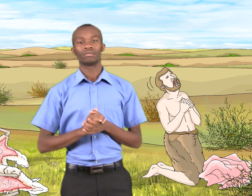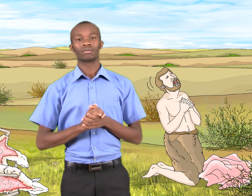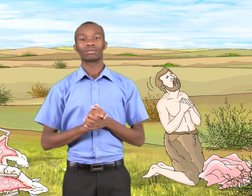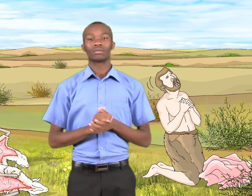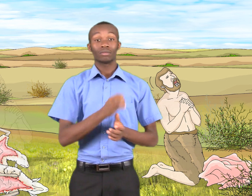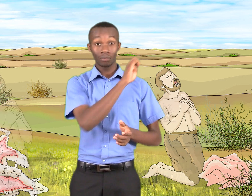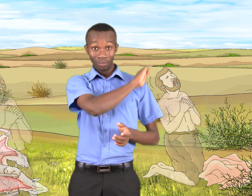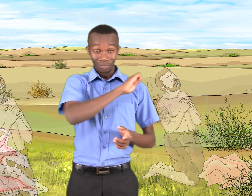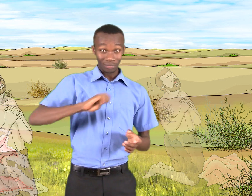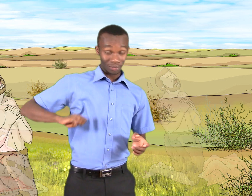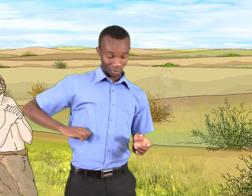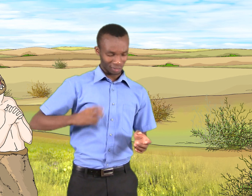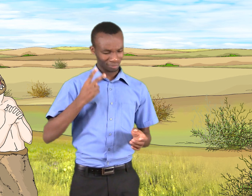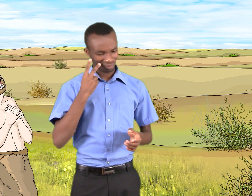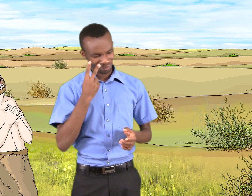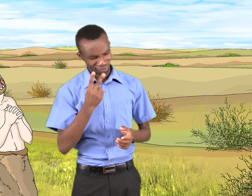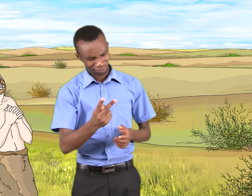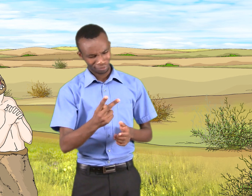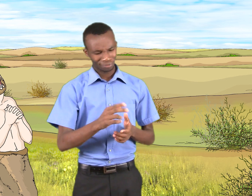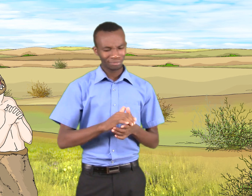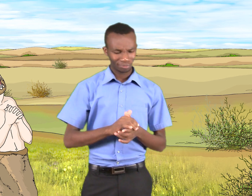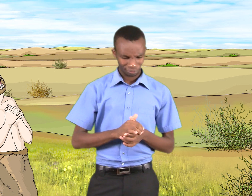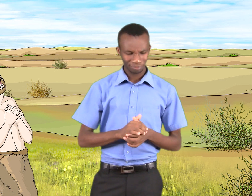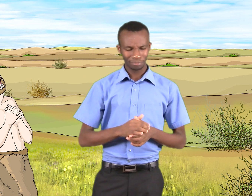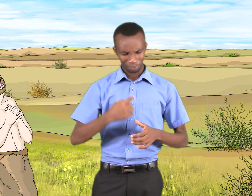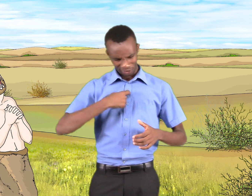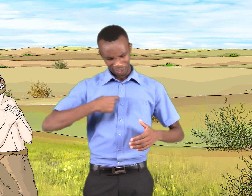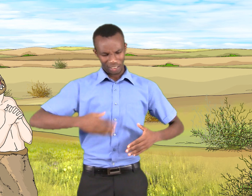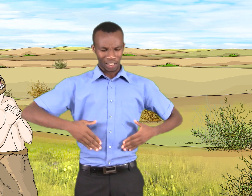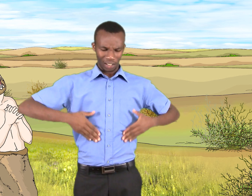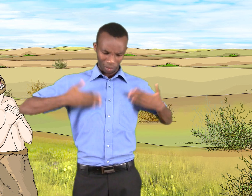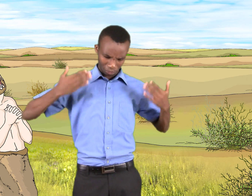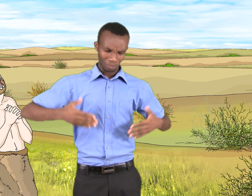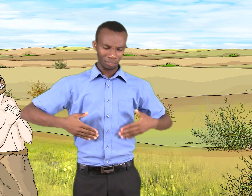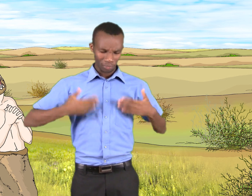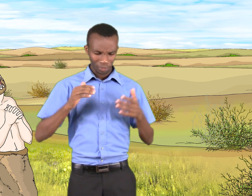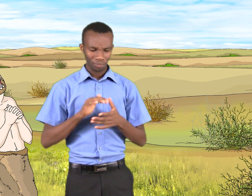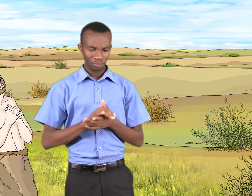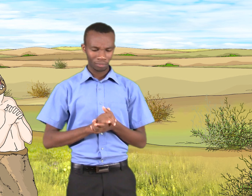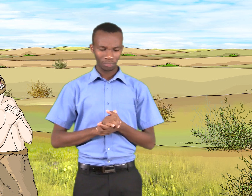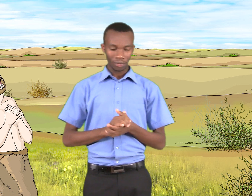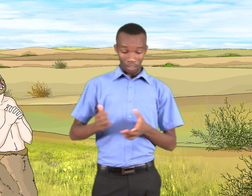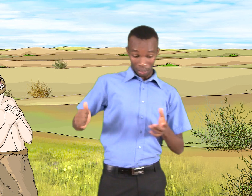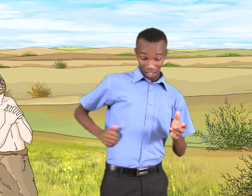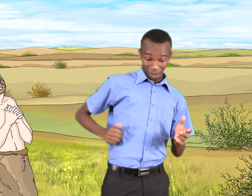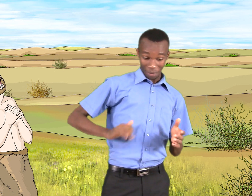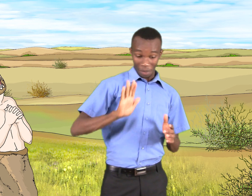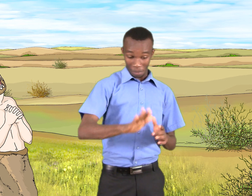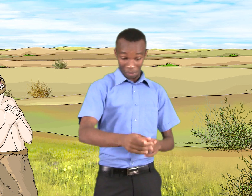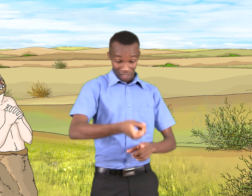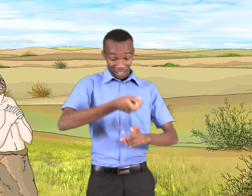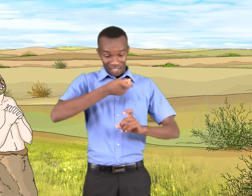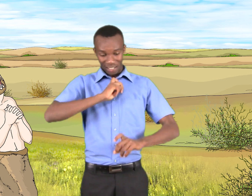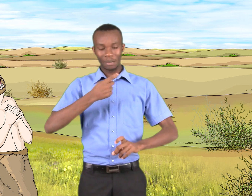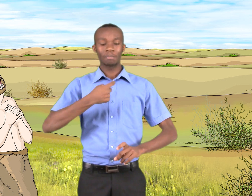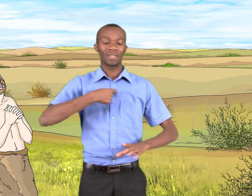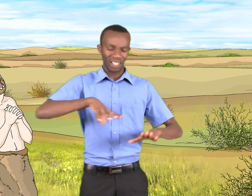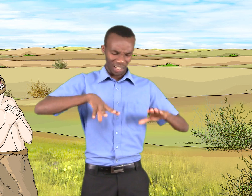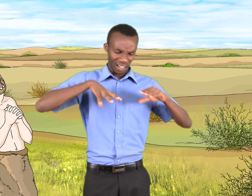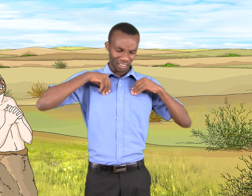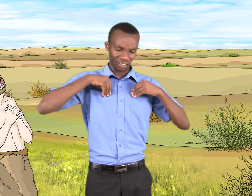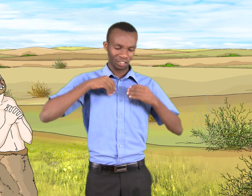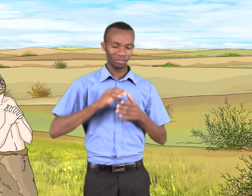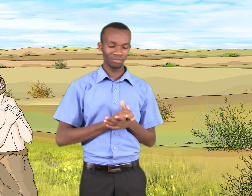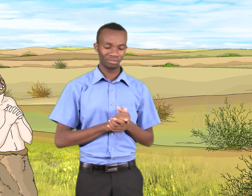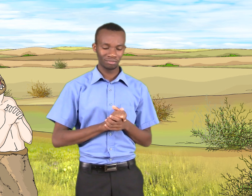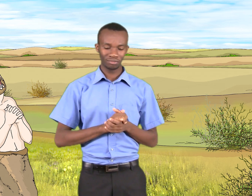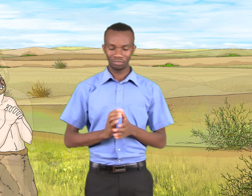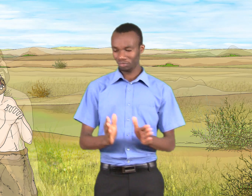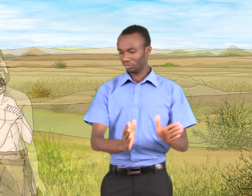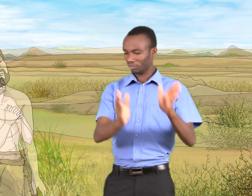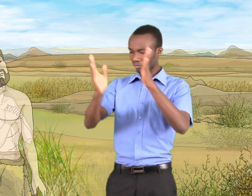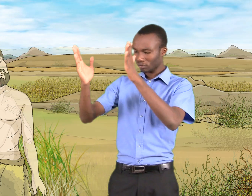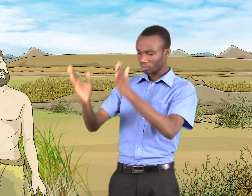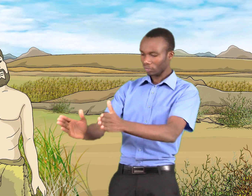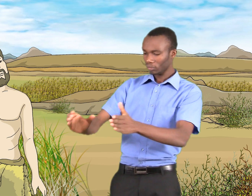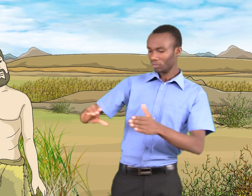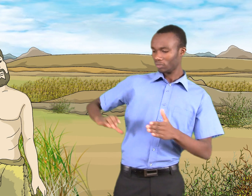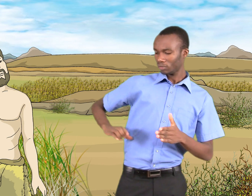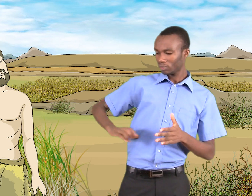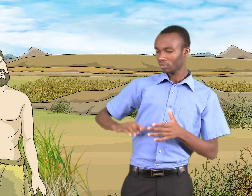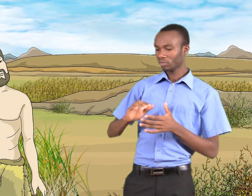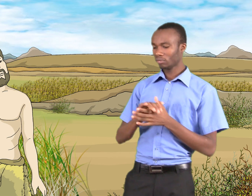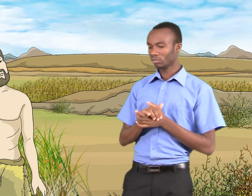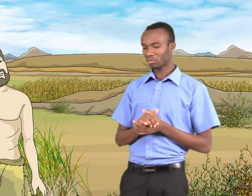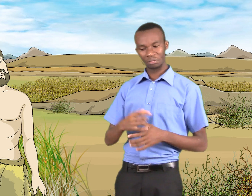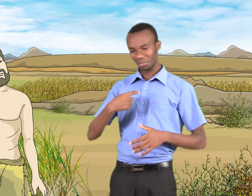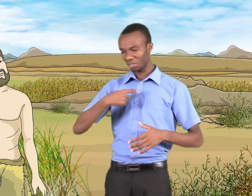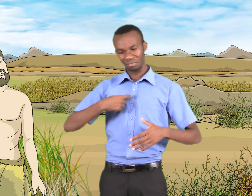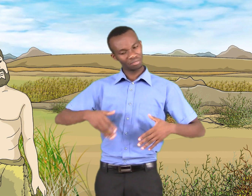And the LORD looked with favor on Abel and his offering, but He had no regard for Cain and his offering.